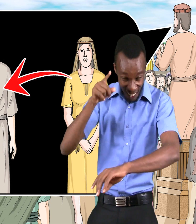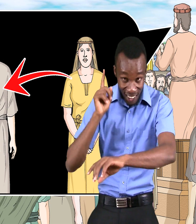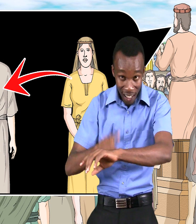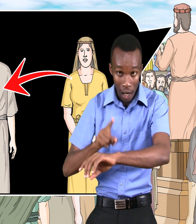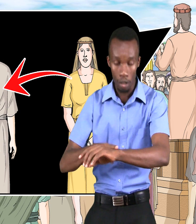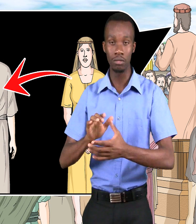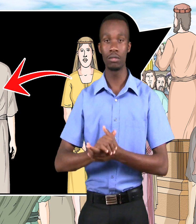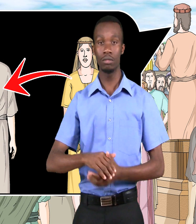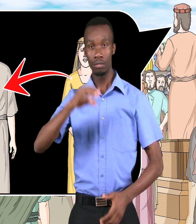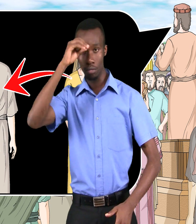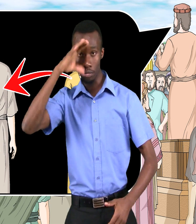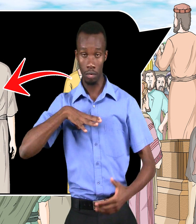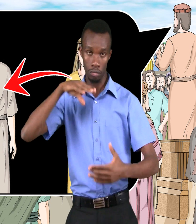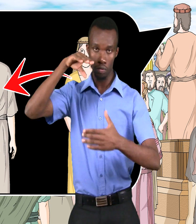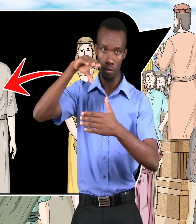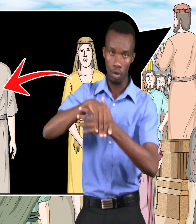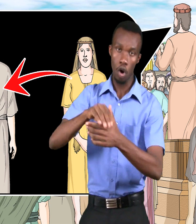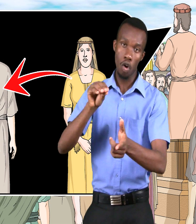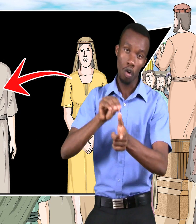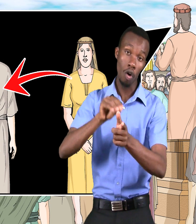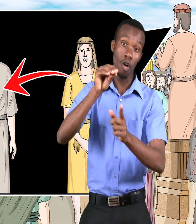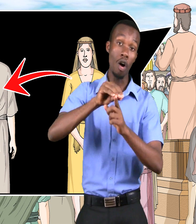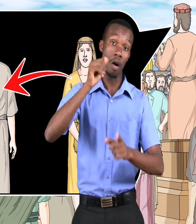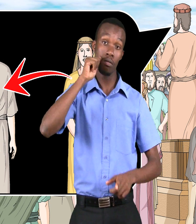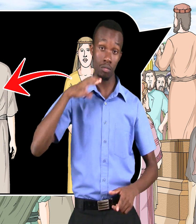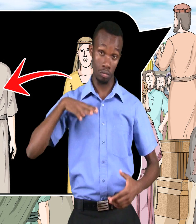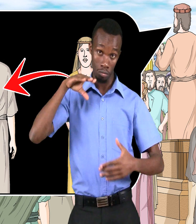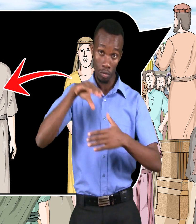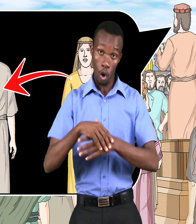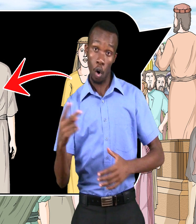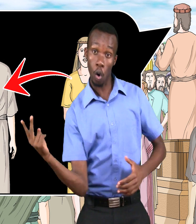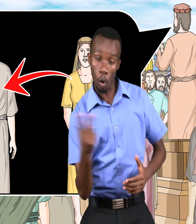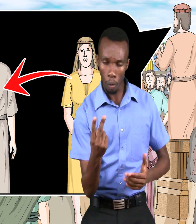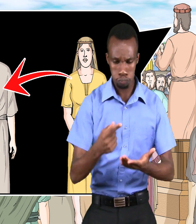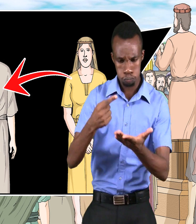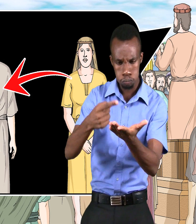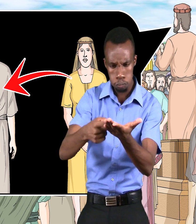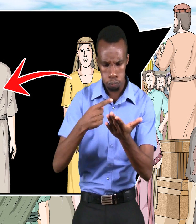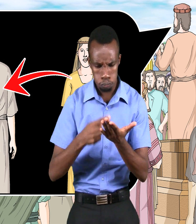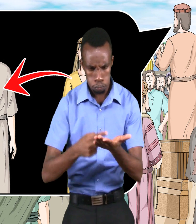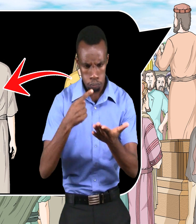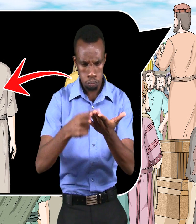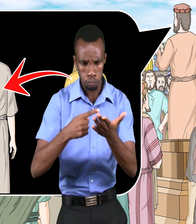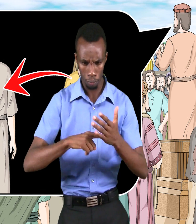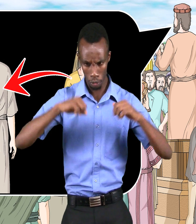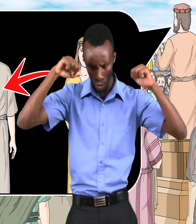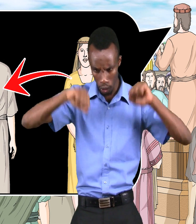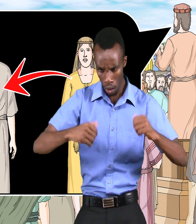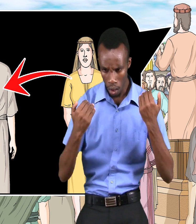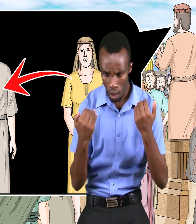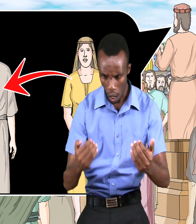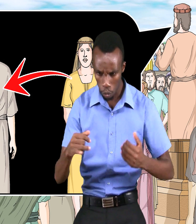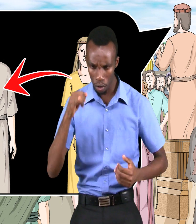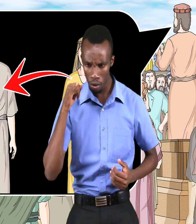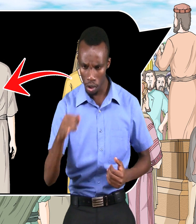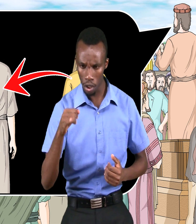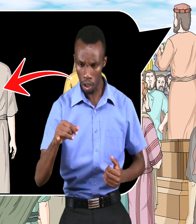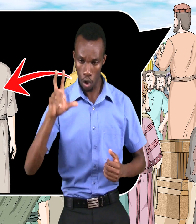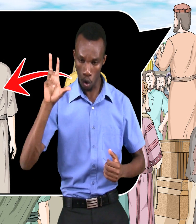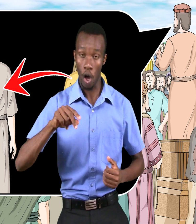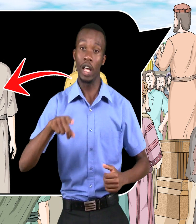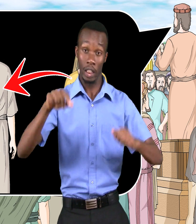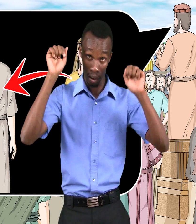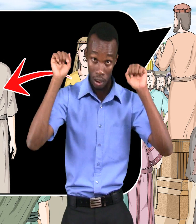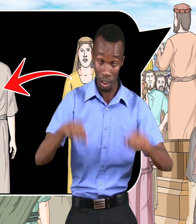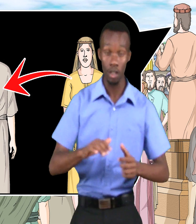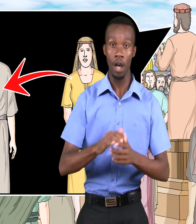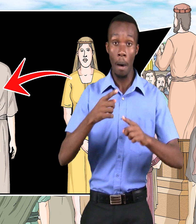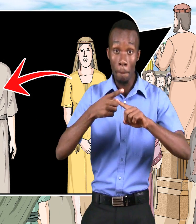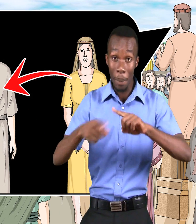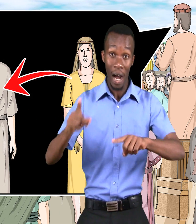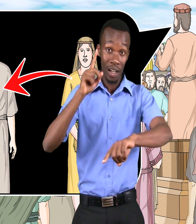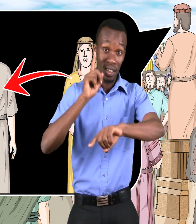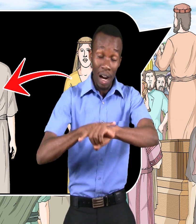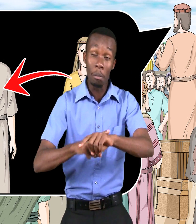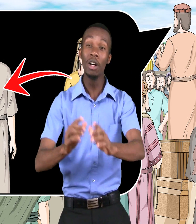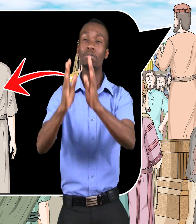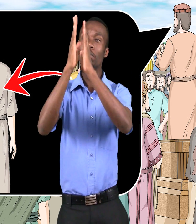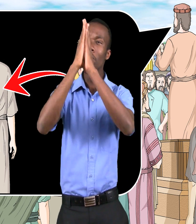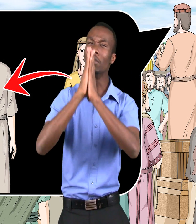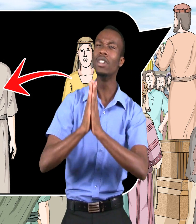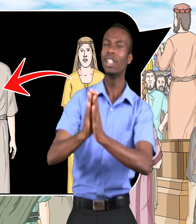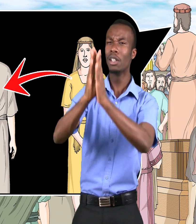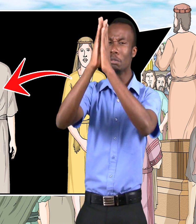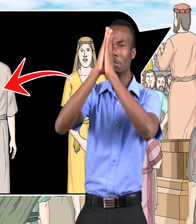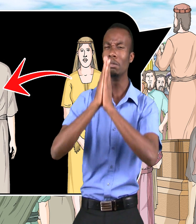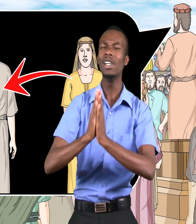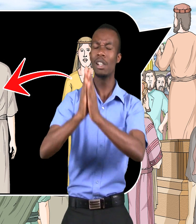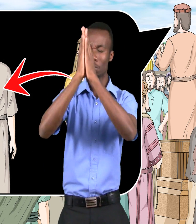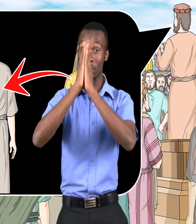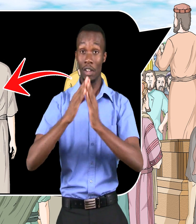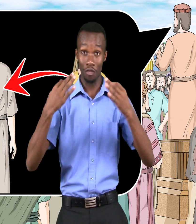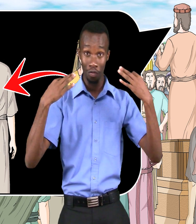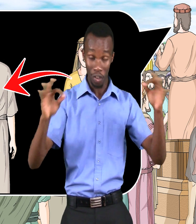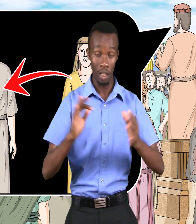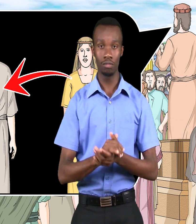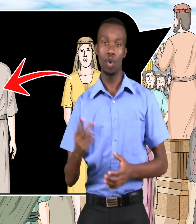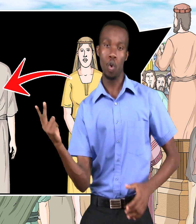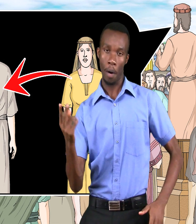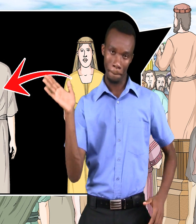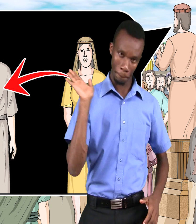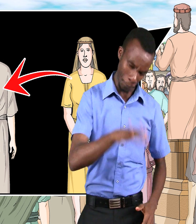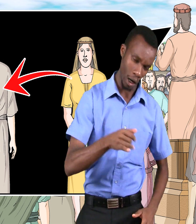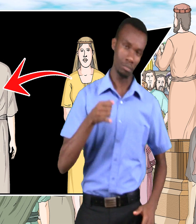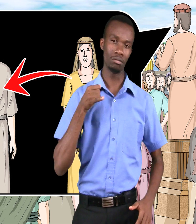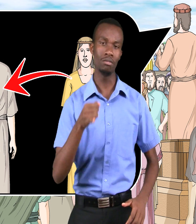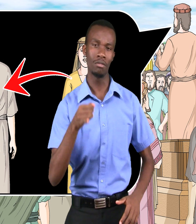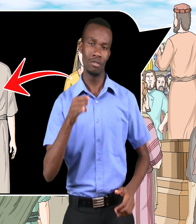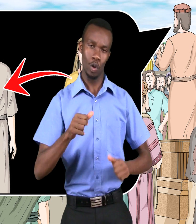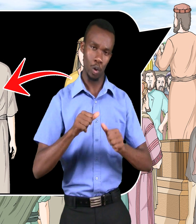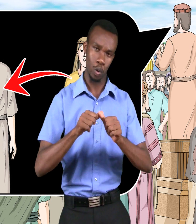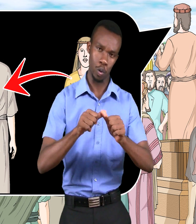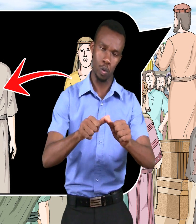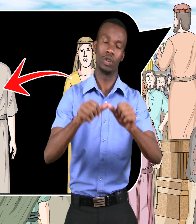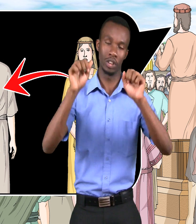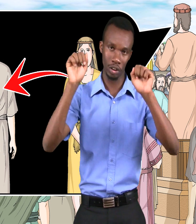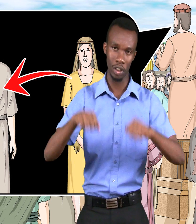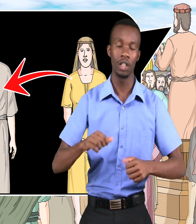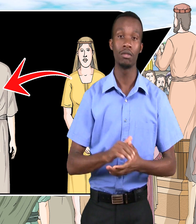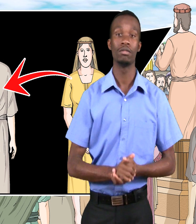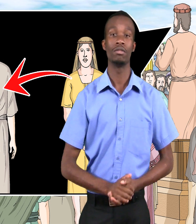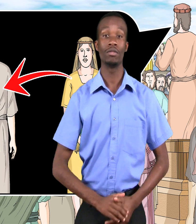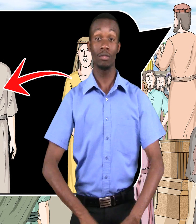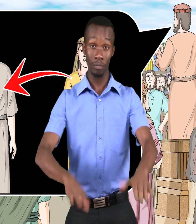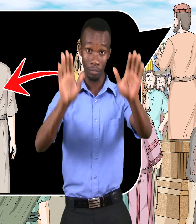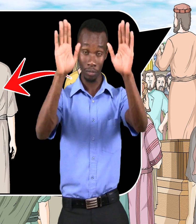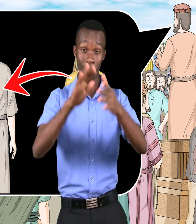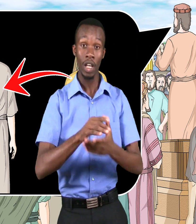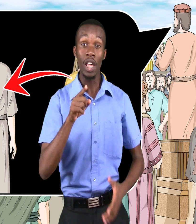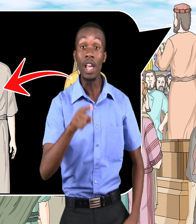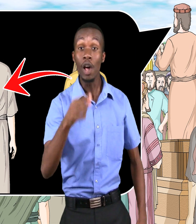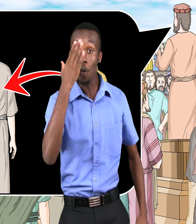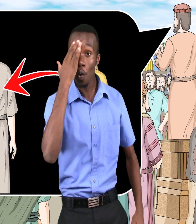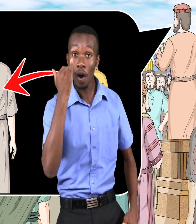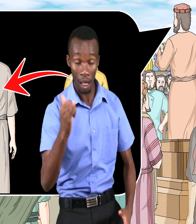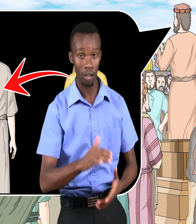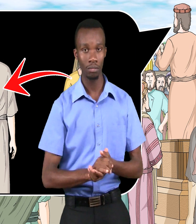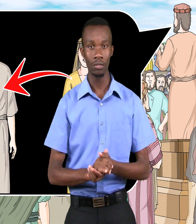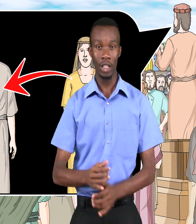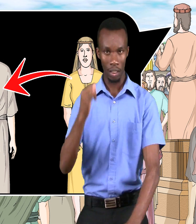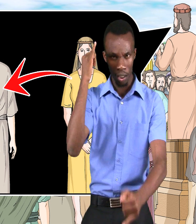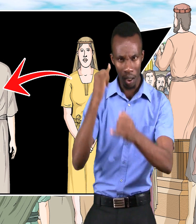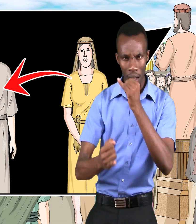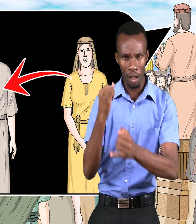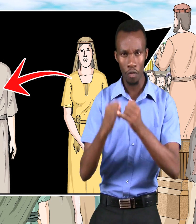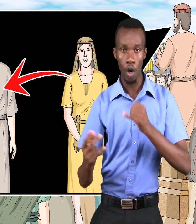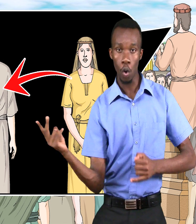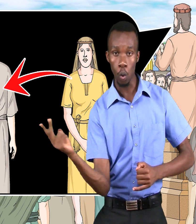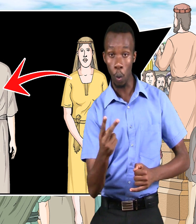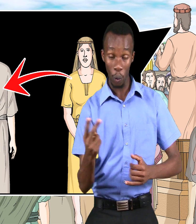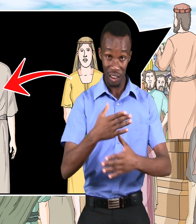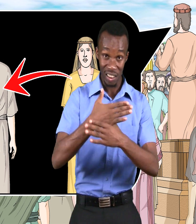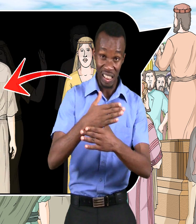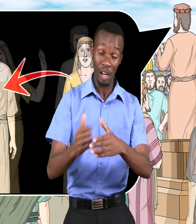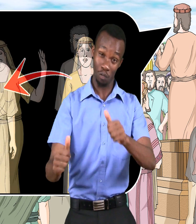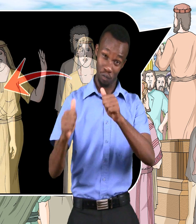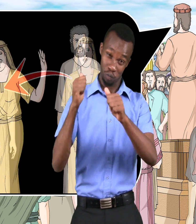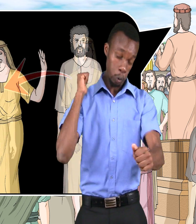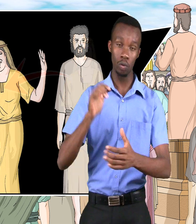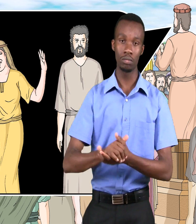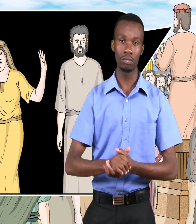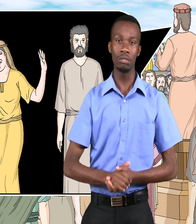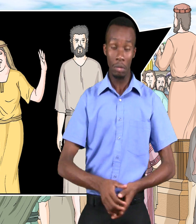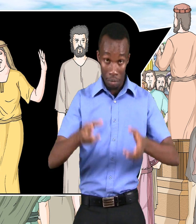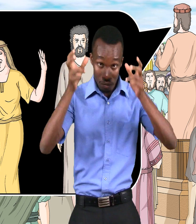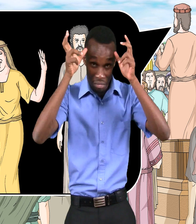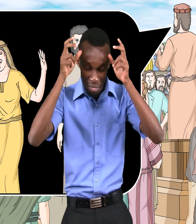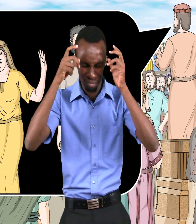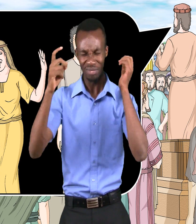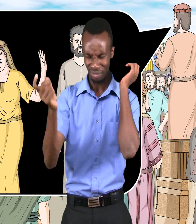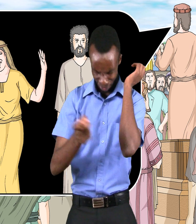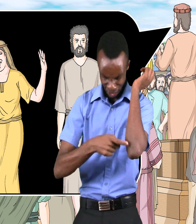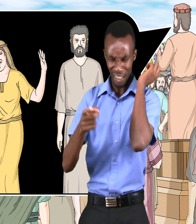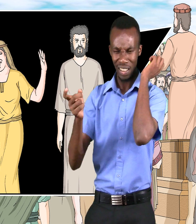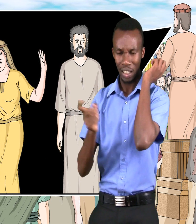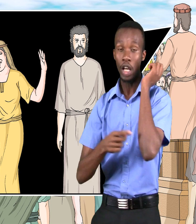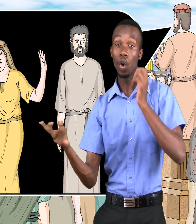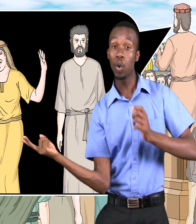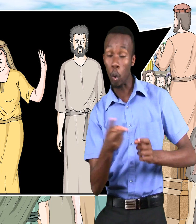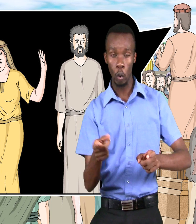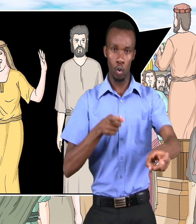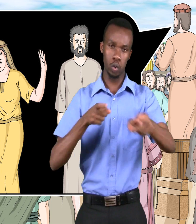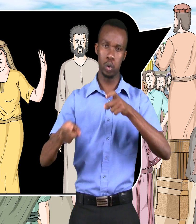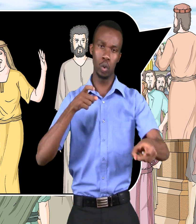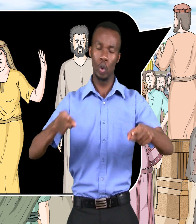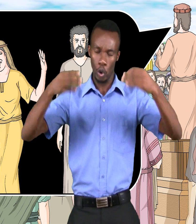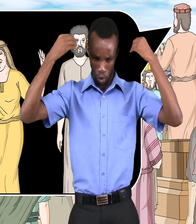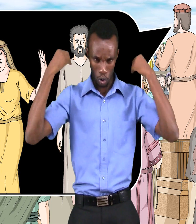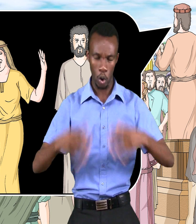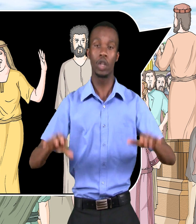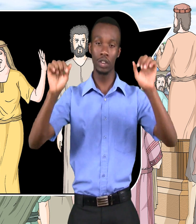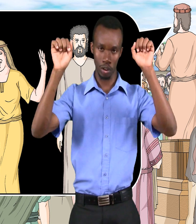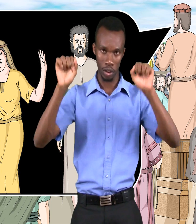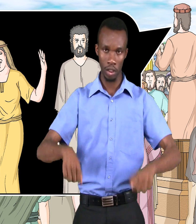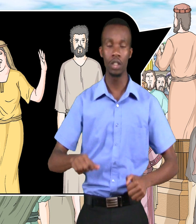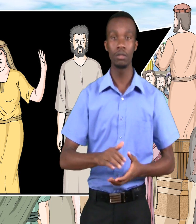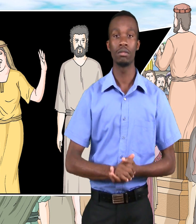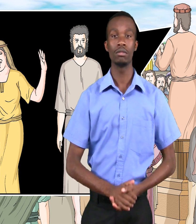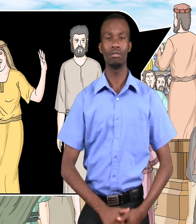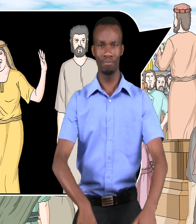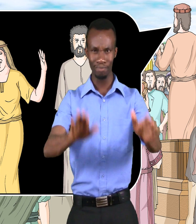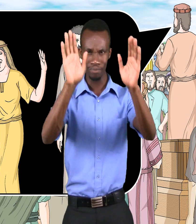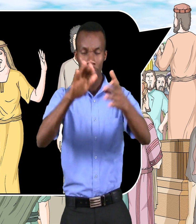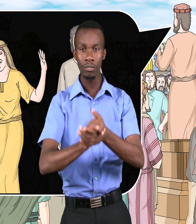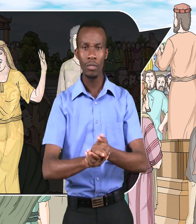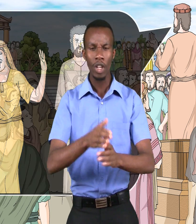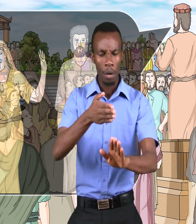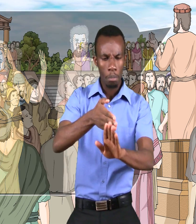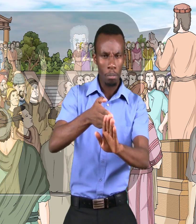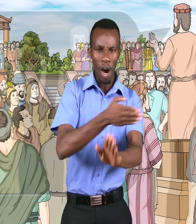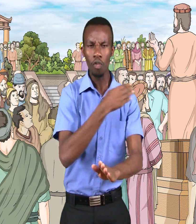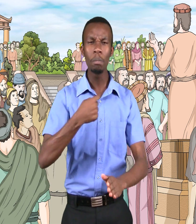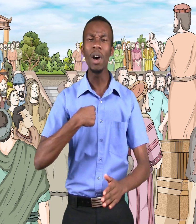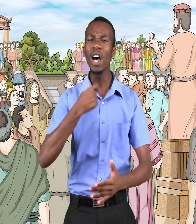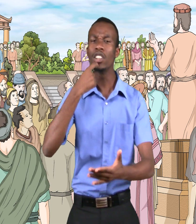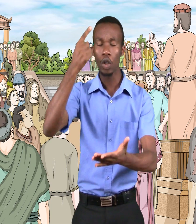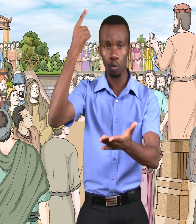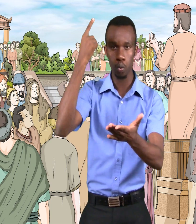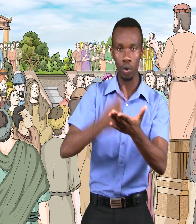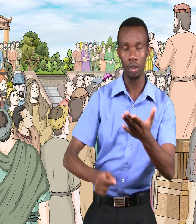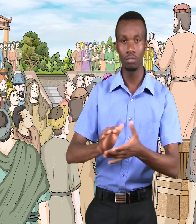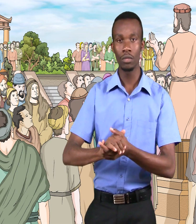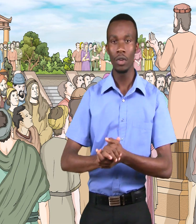Do not deprive each other, except by mutual consent and for a time, so you may devote yourselves to prayer.